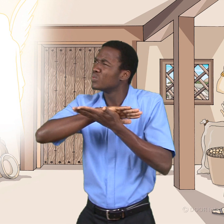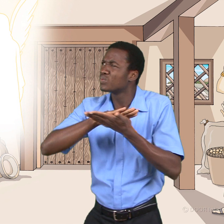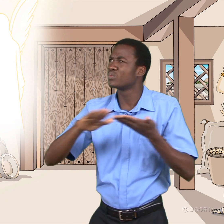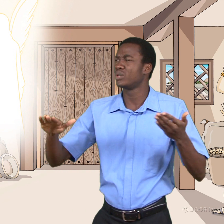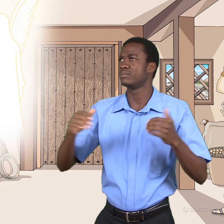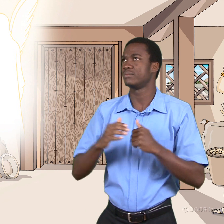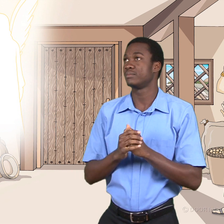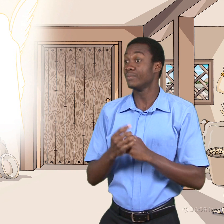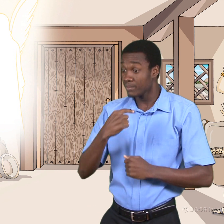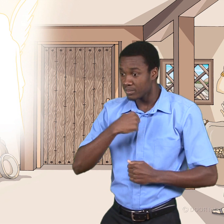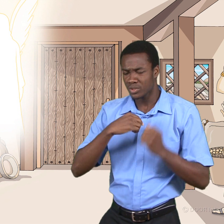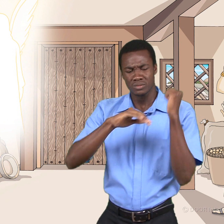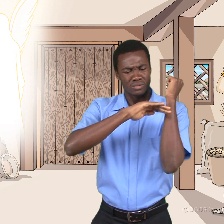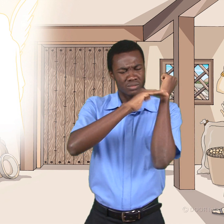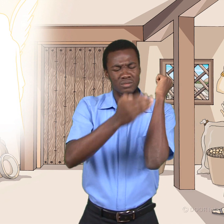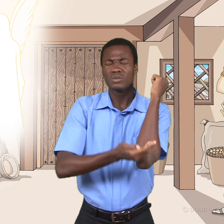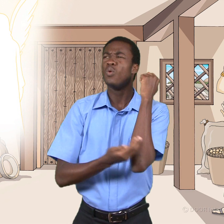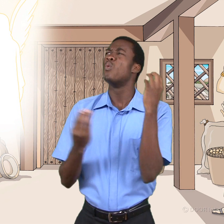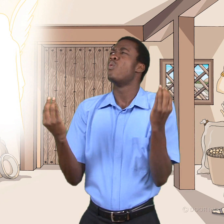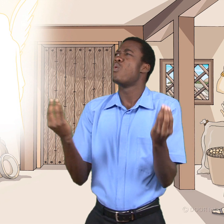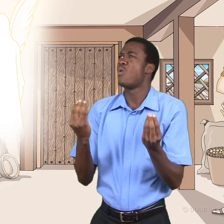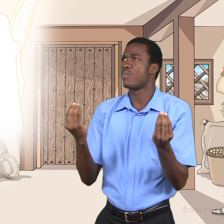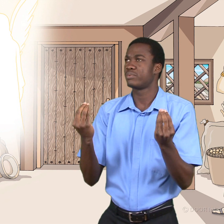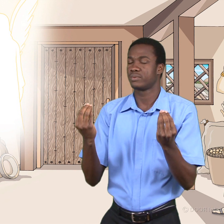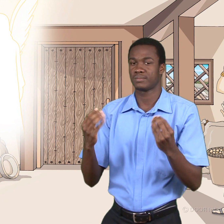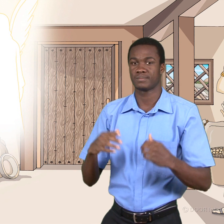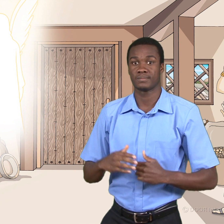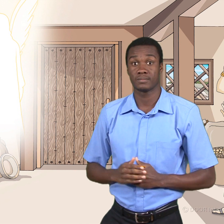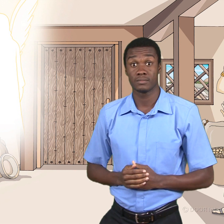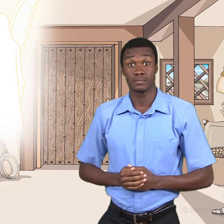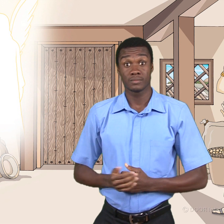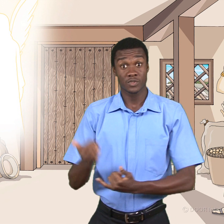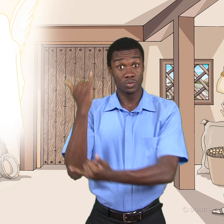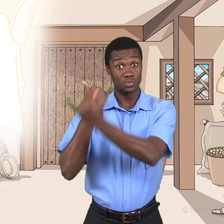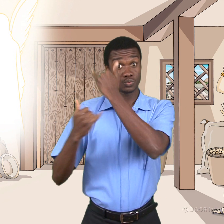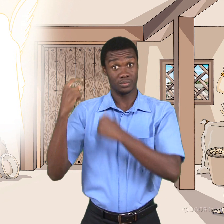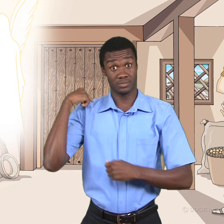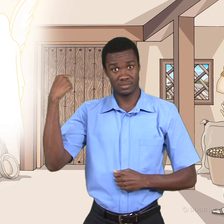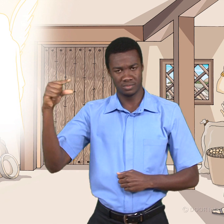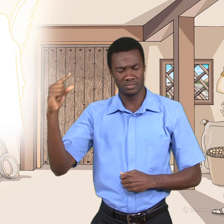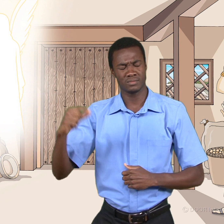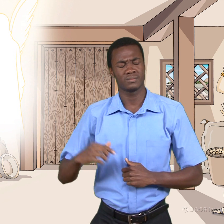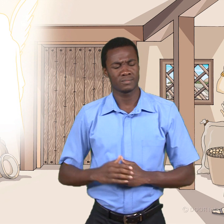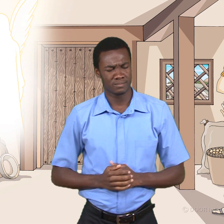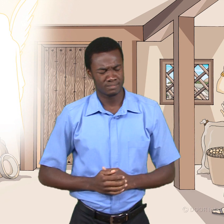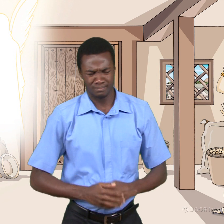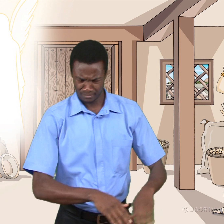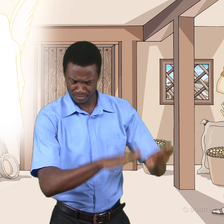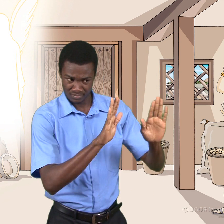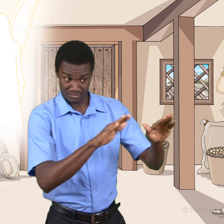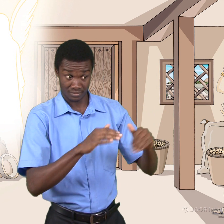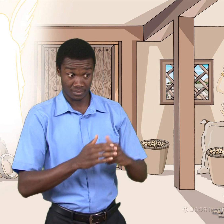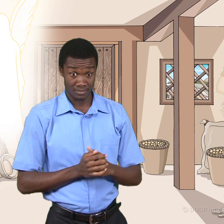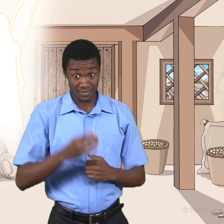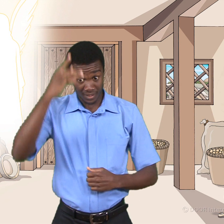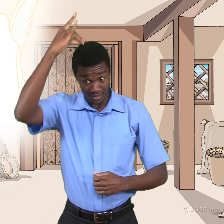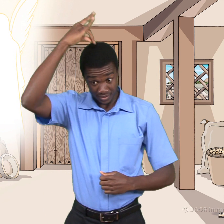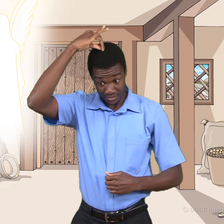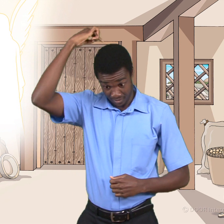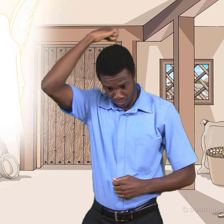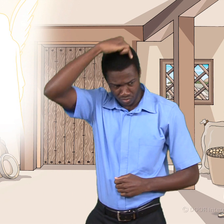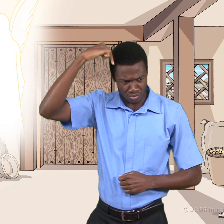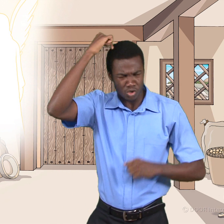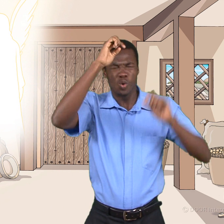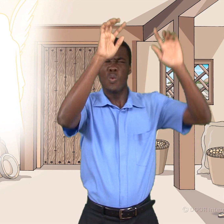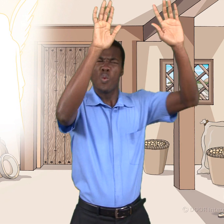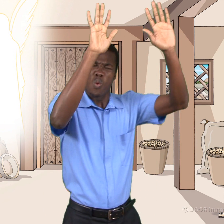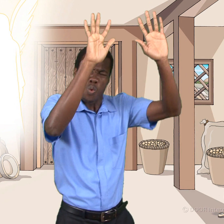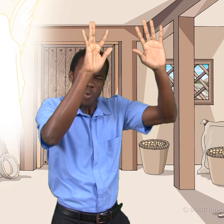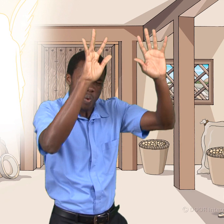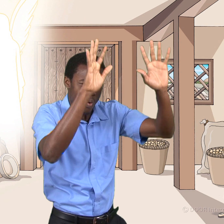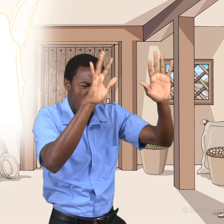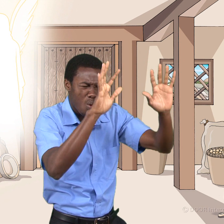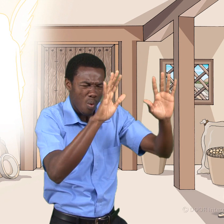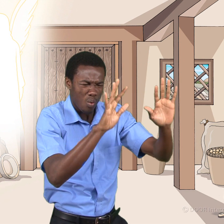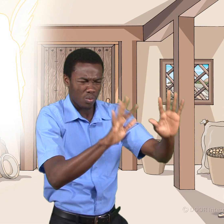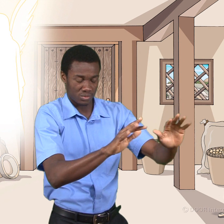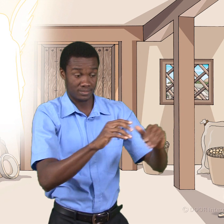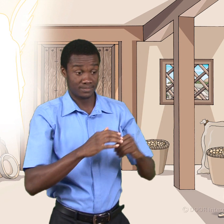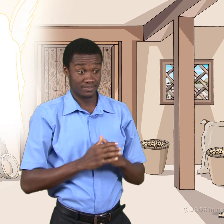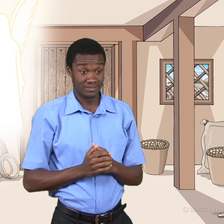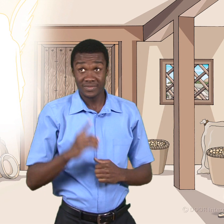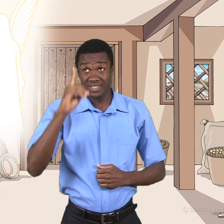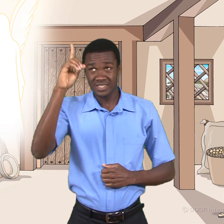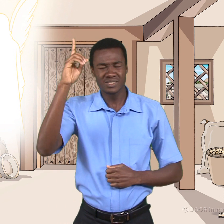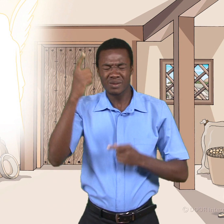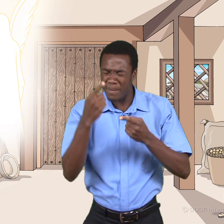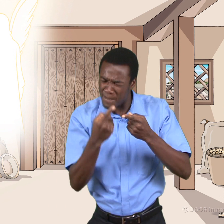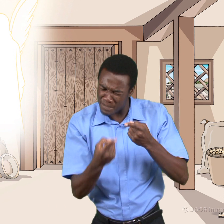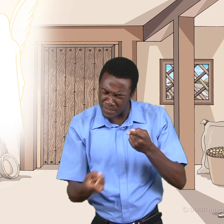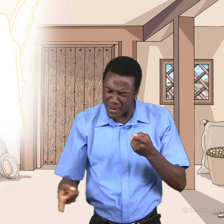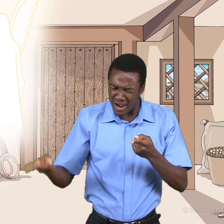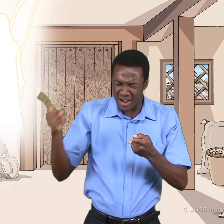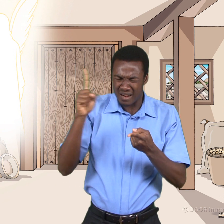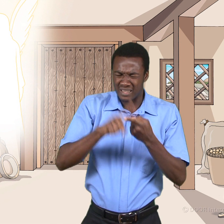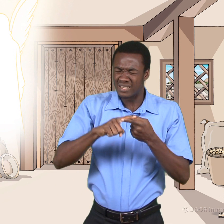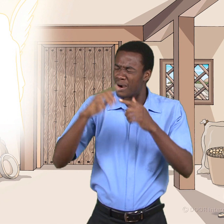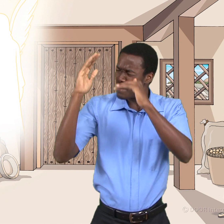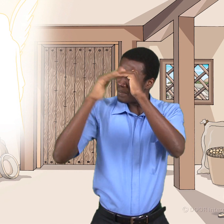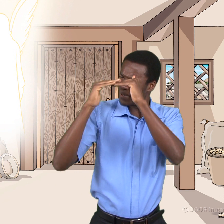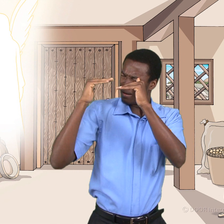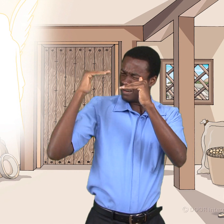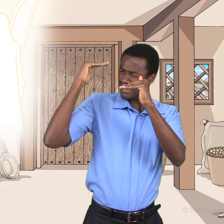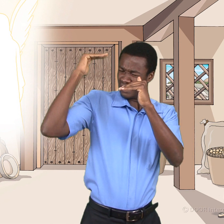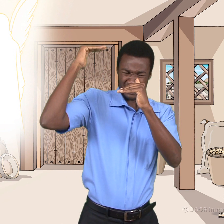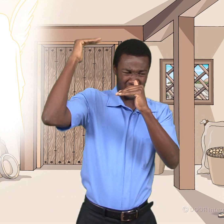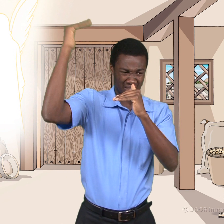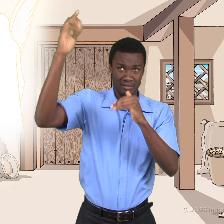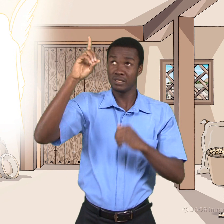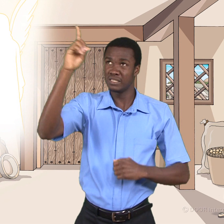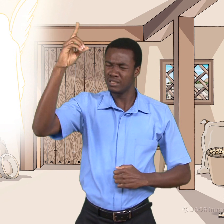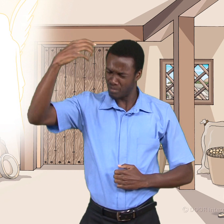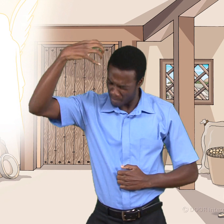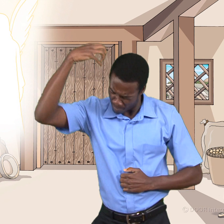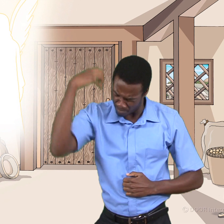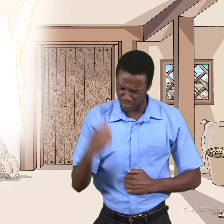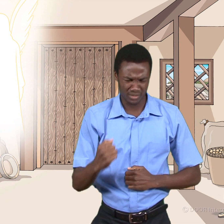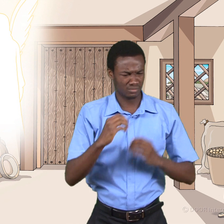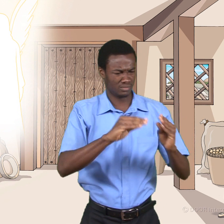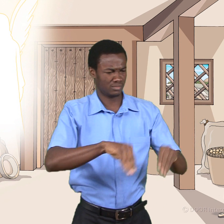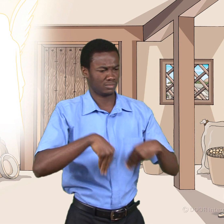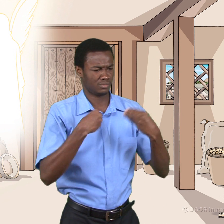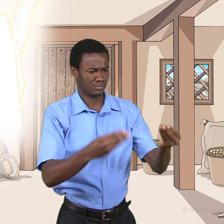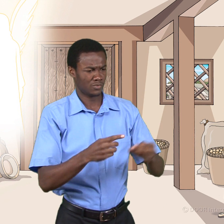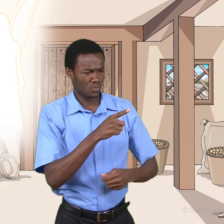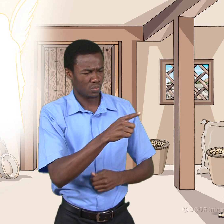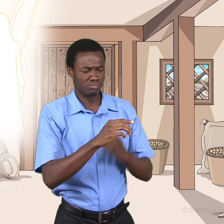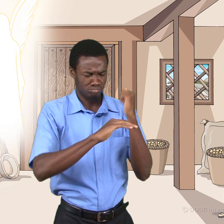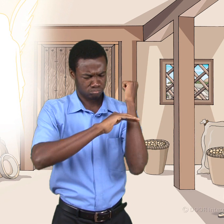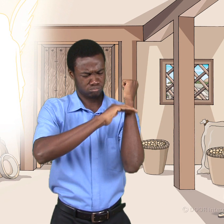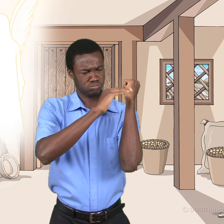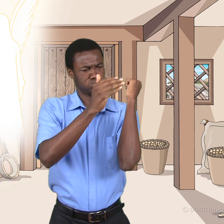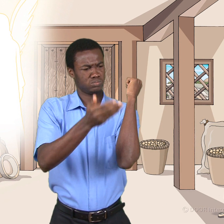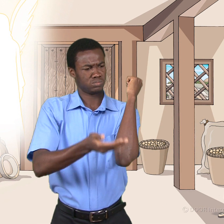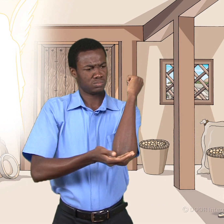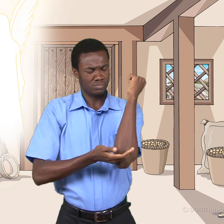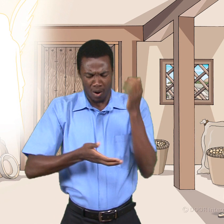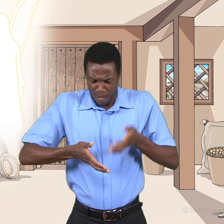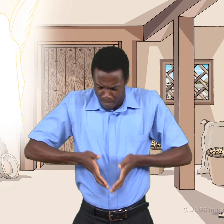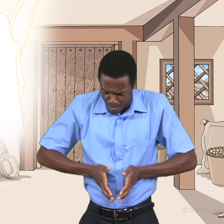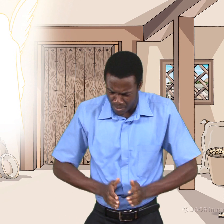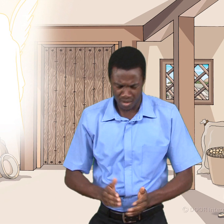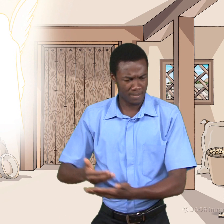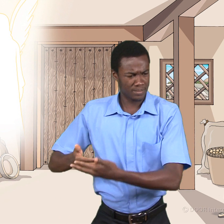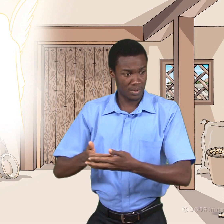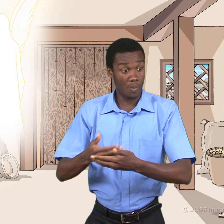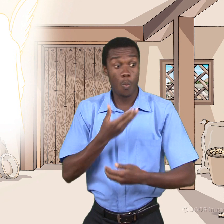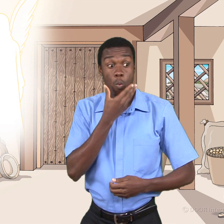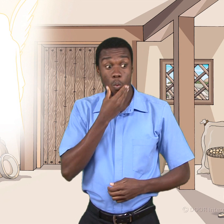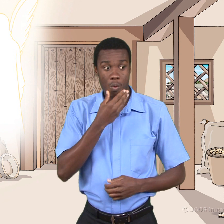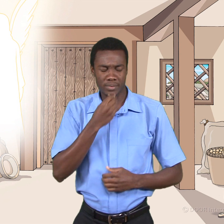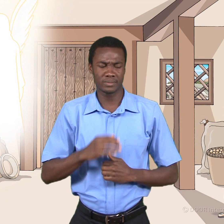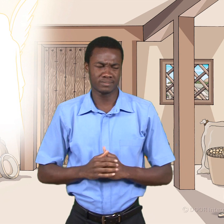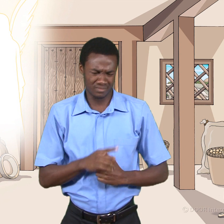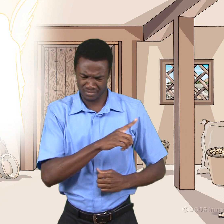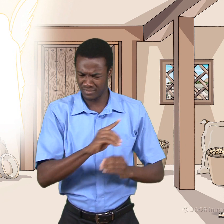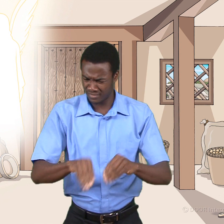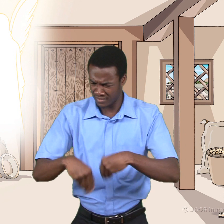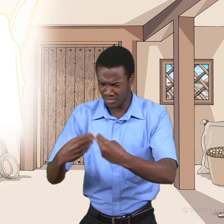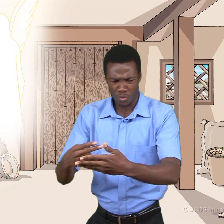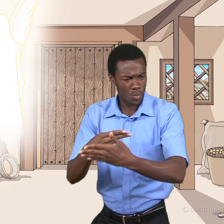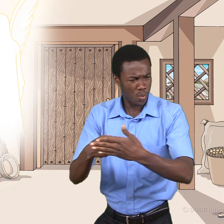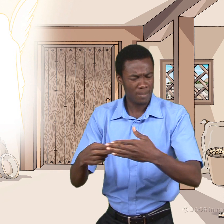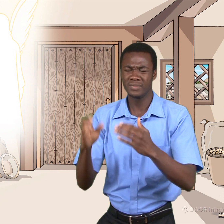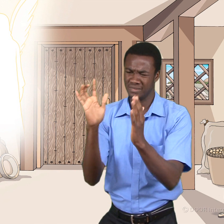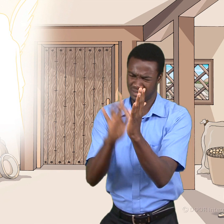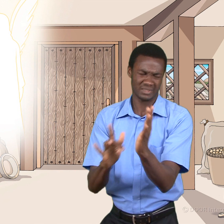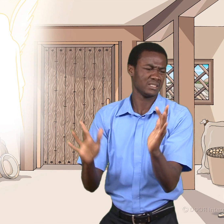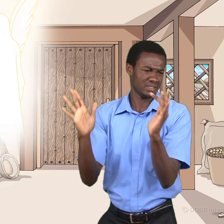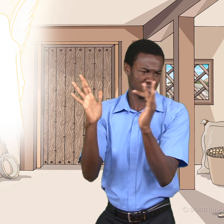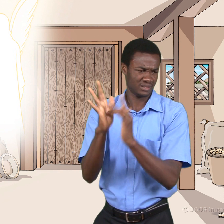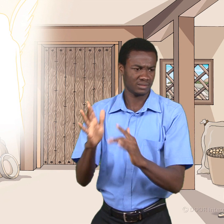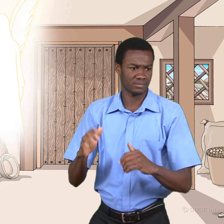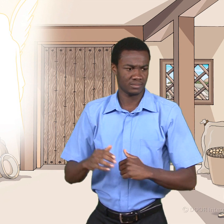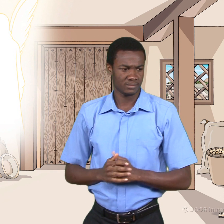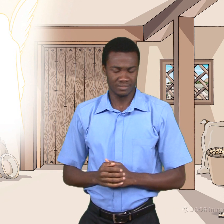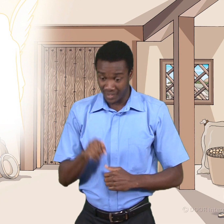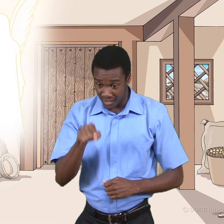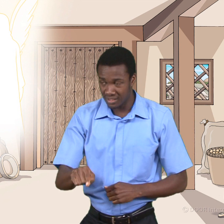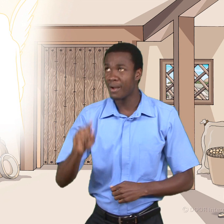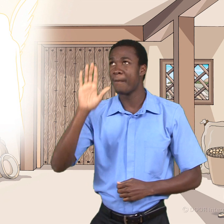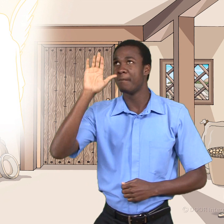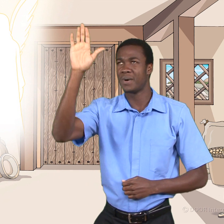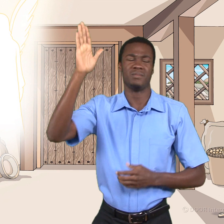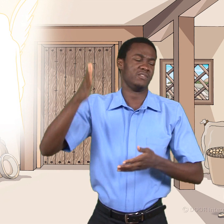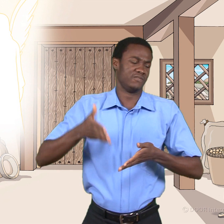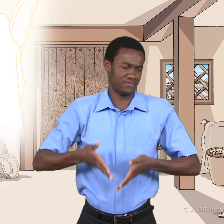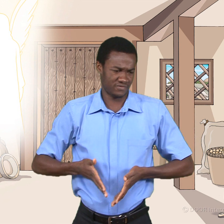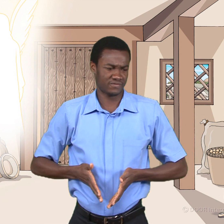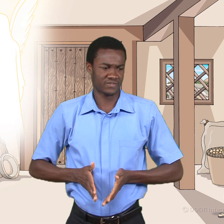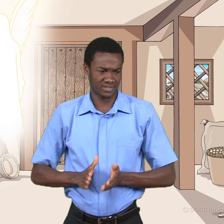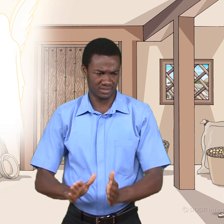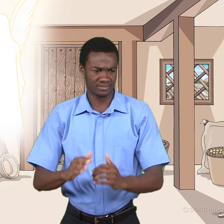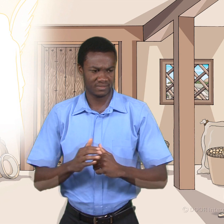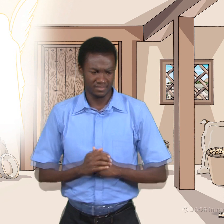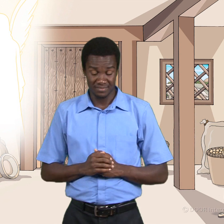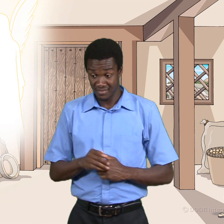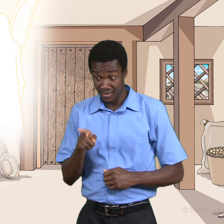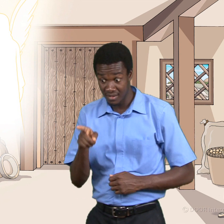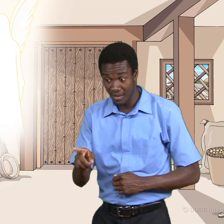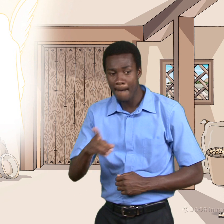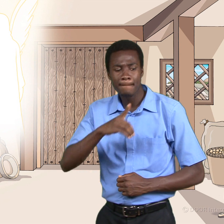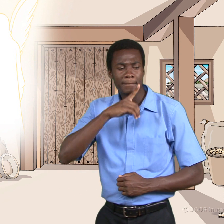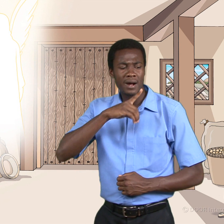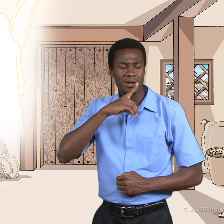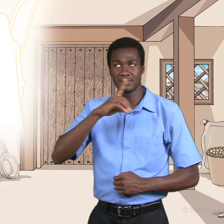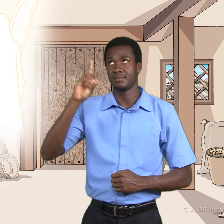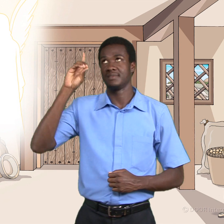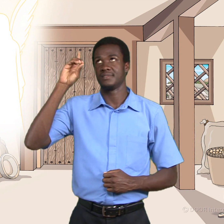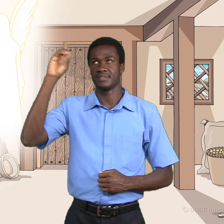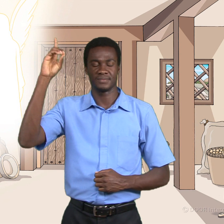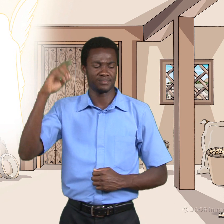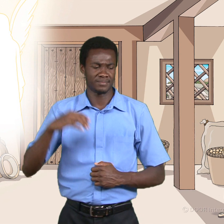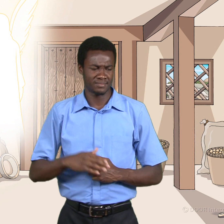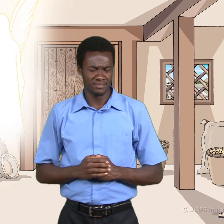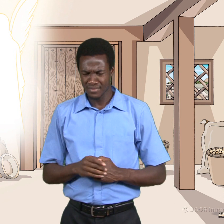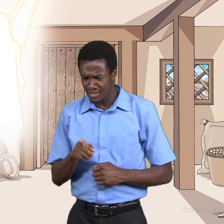The angel replied, “The Holy Spirit will come upon you, and the power of the Most High will overshadow you.